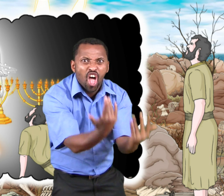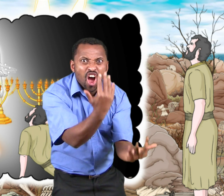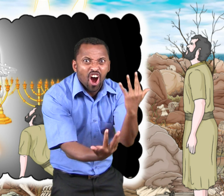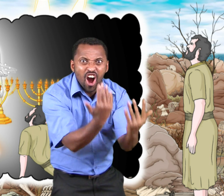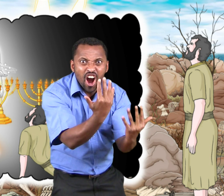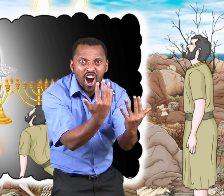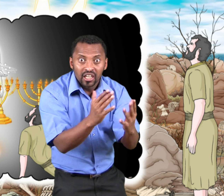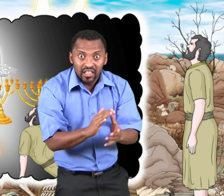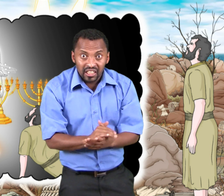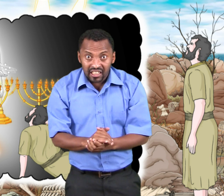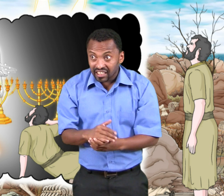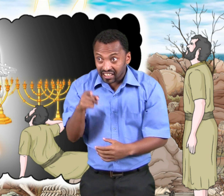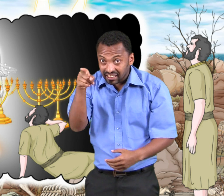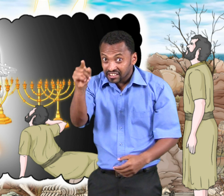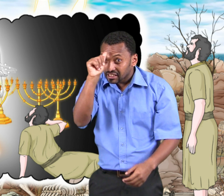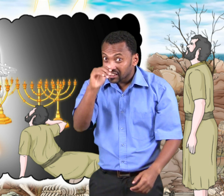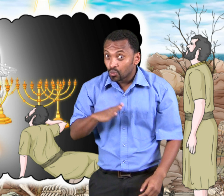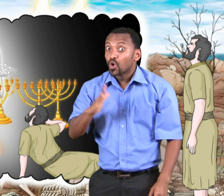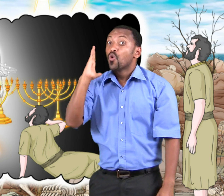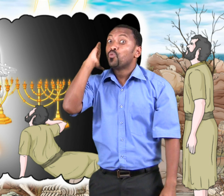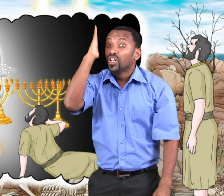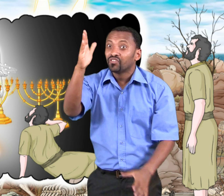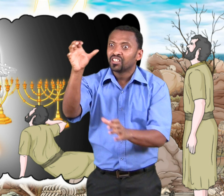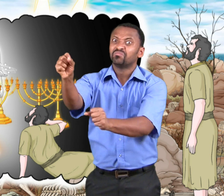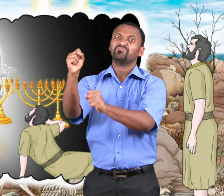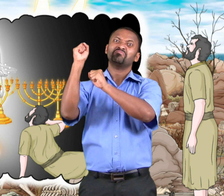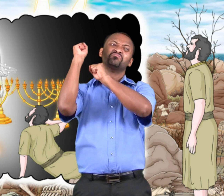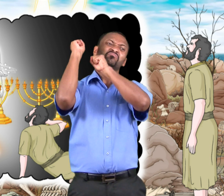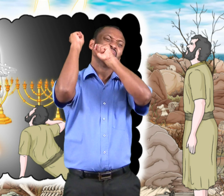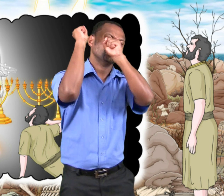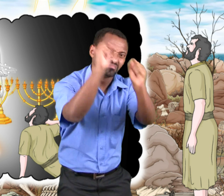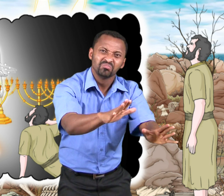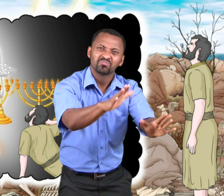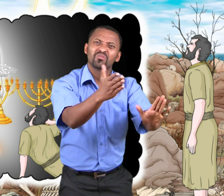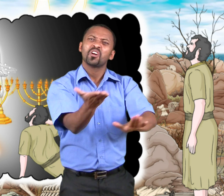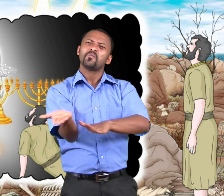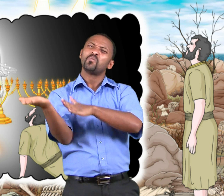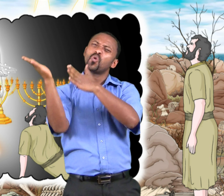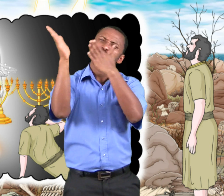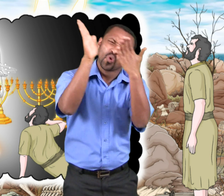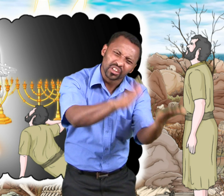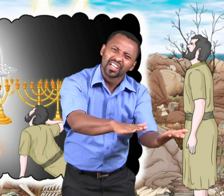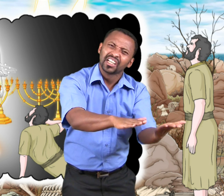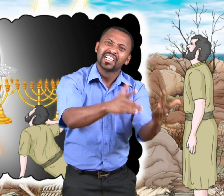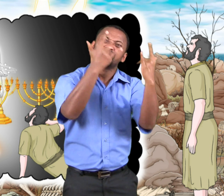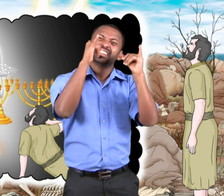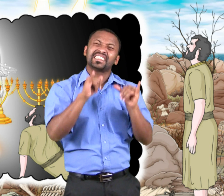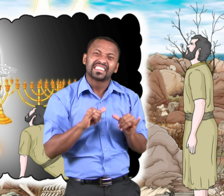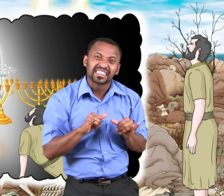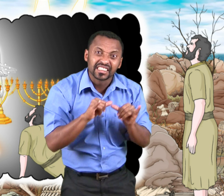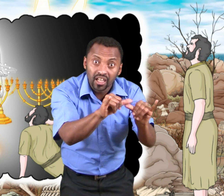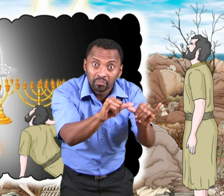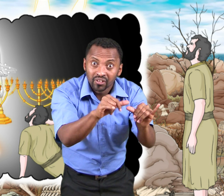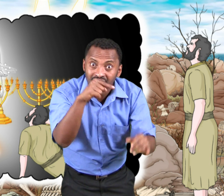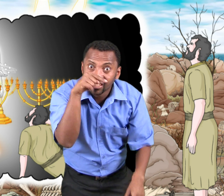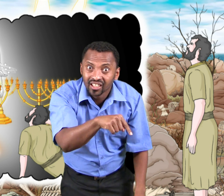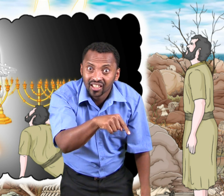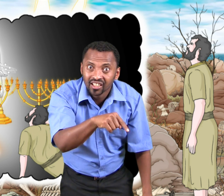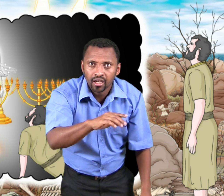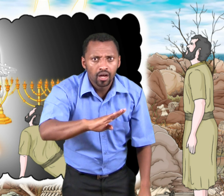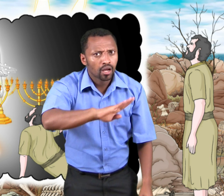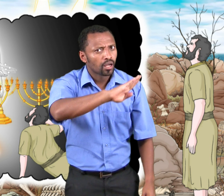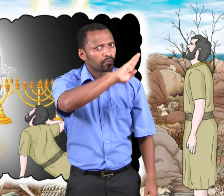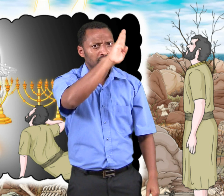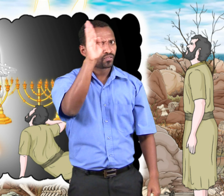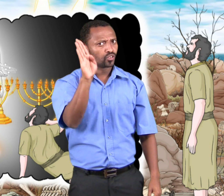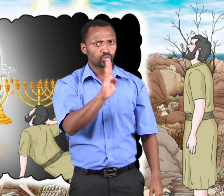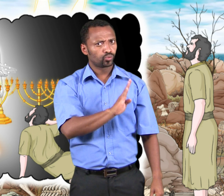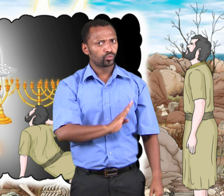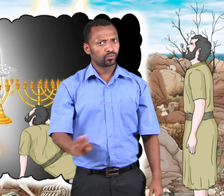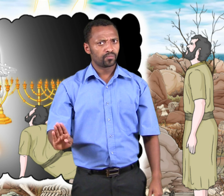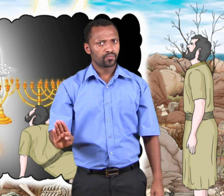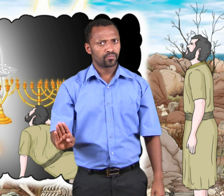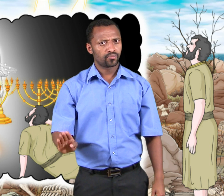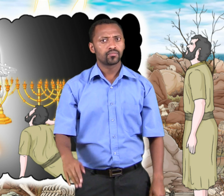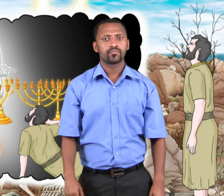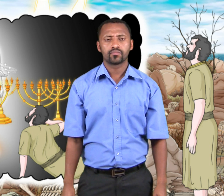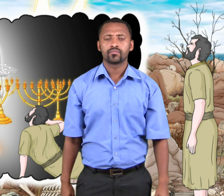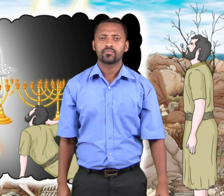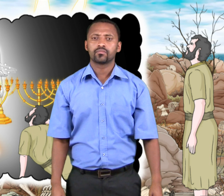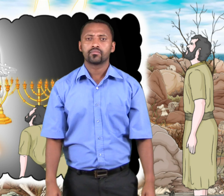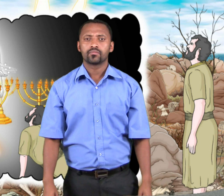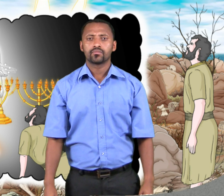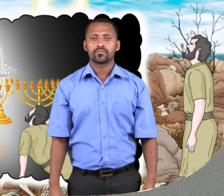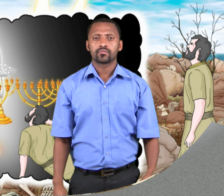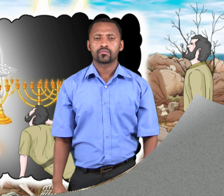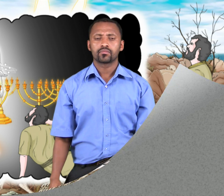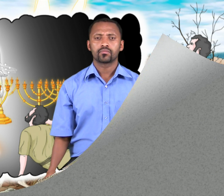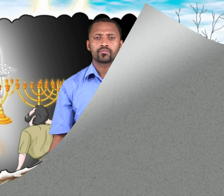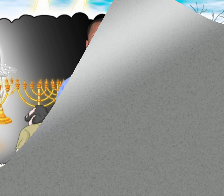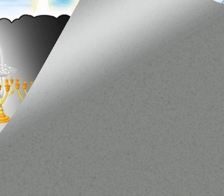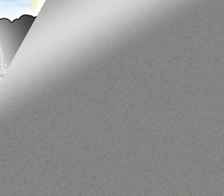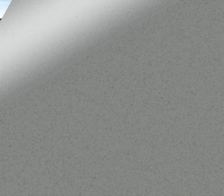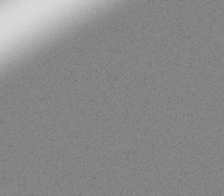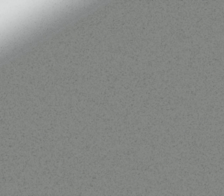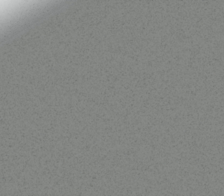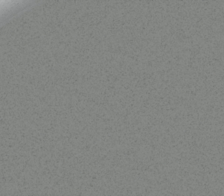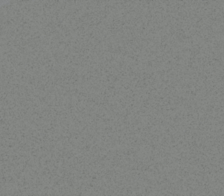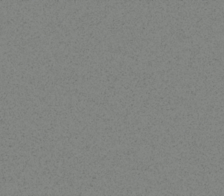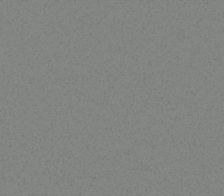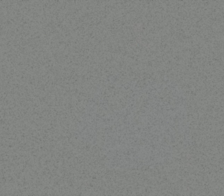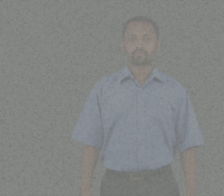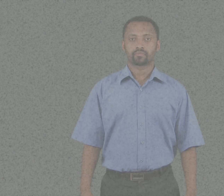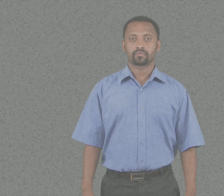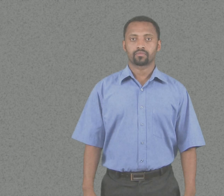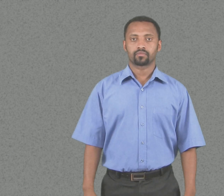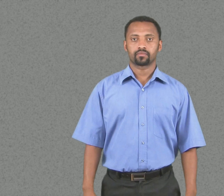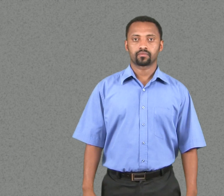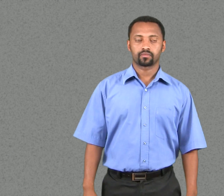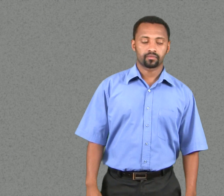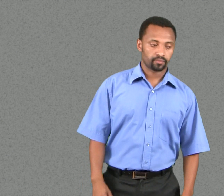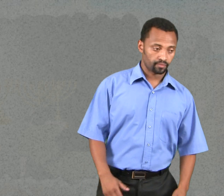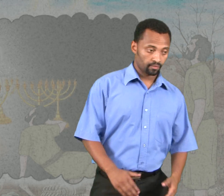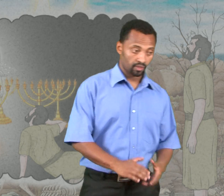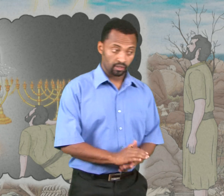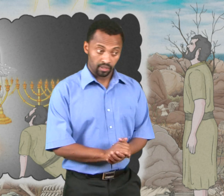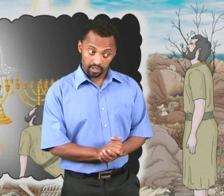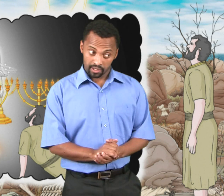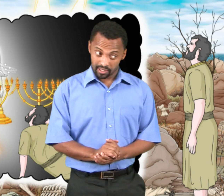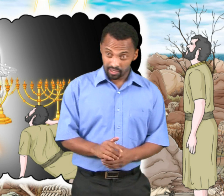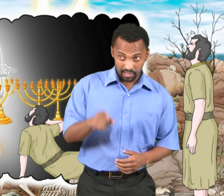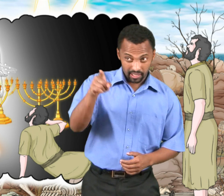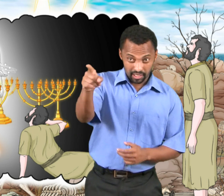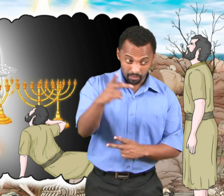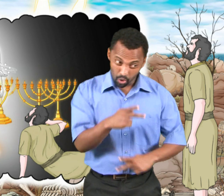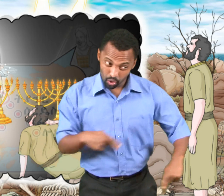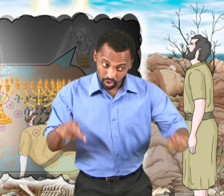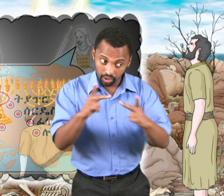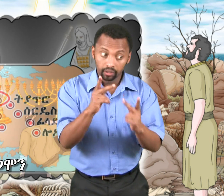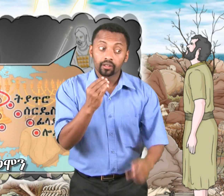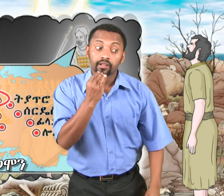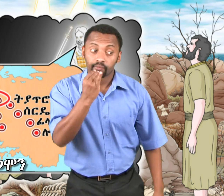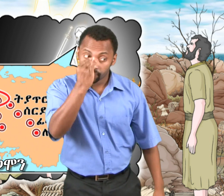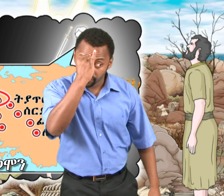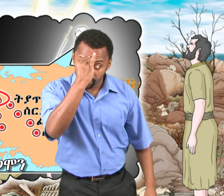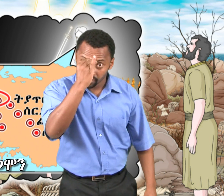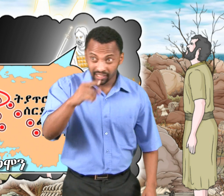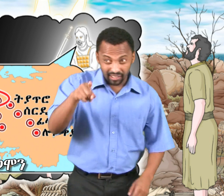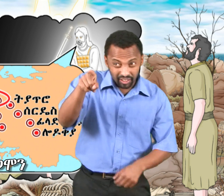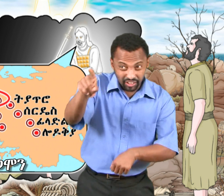The one who overcomes will not be harmed by the second death.